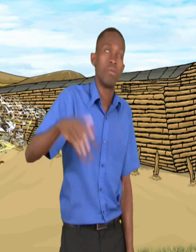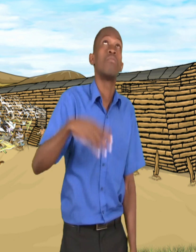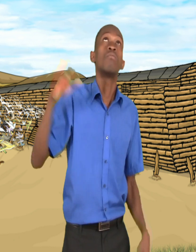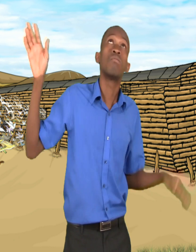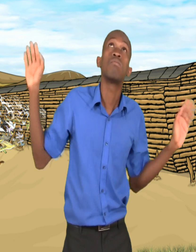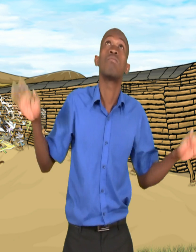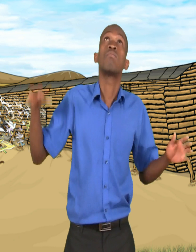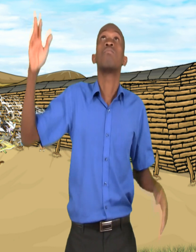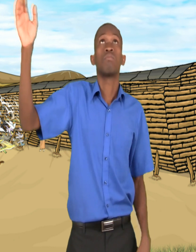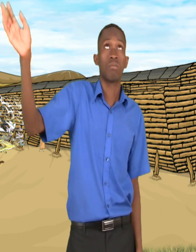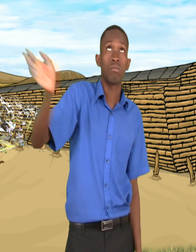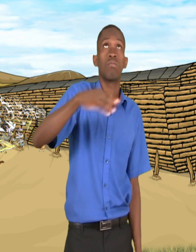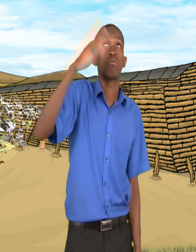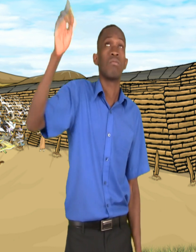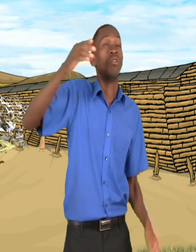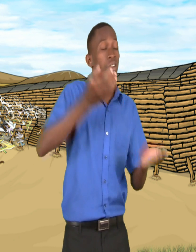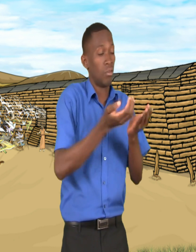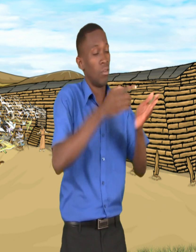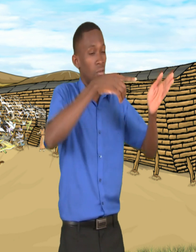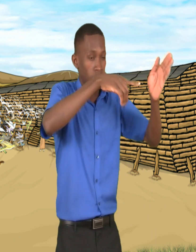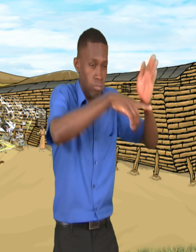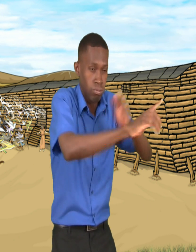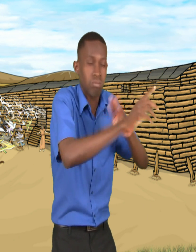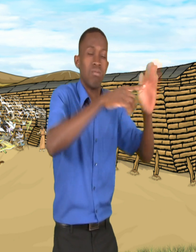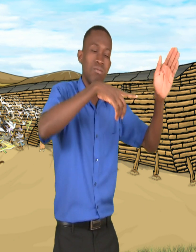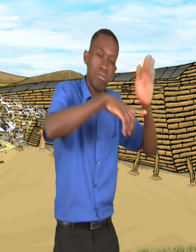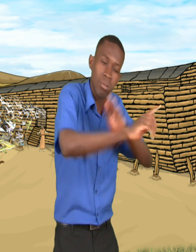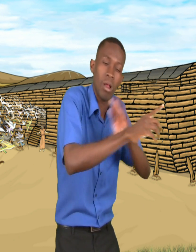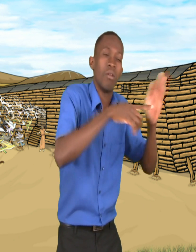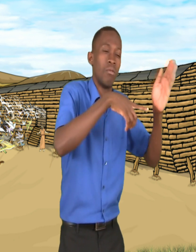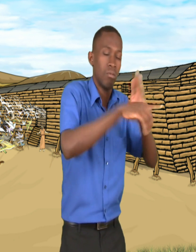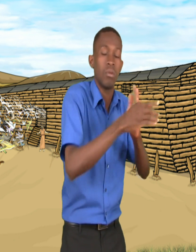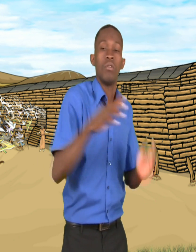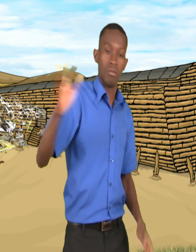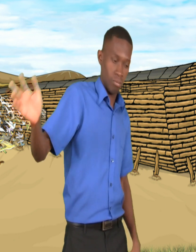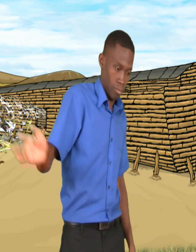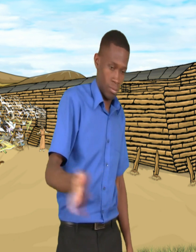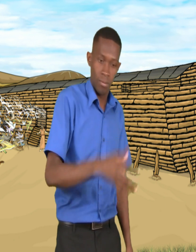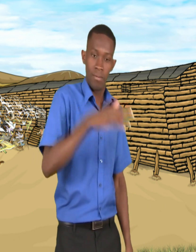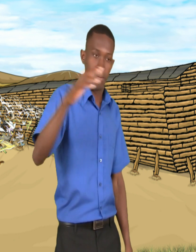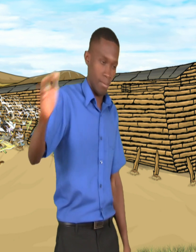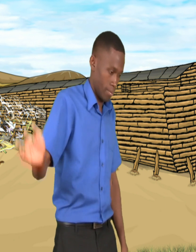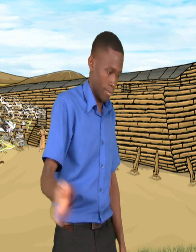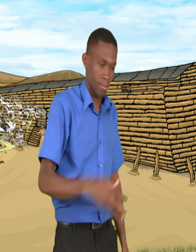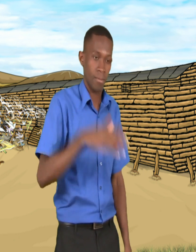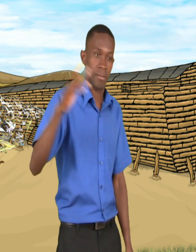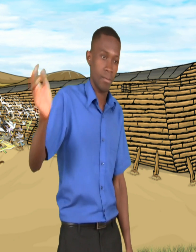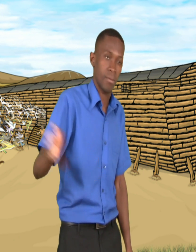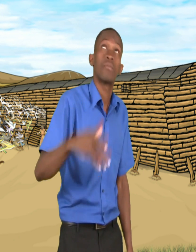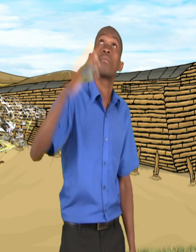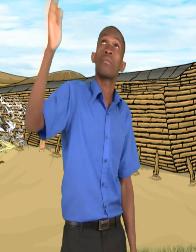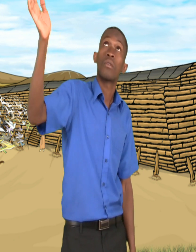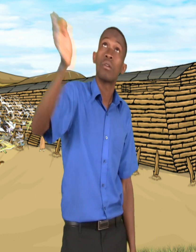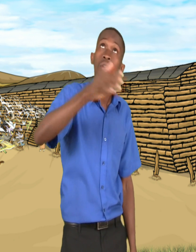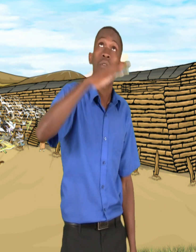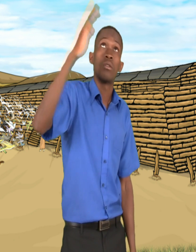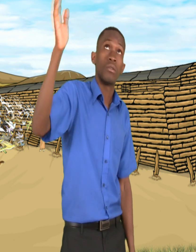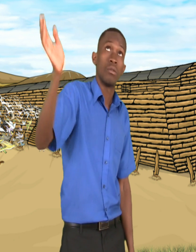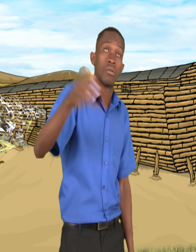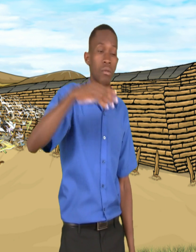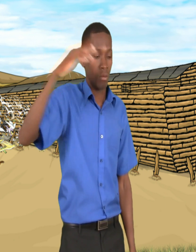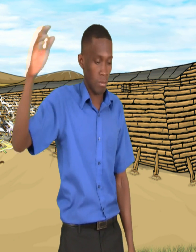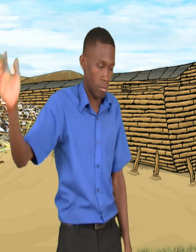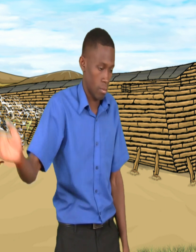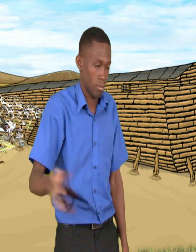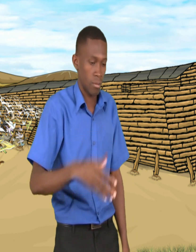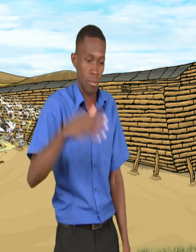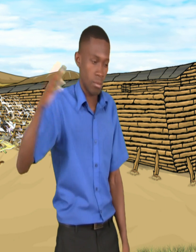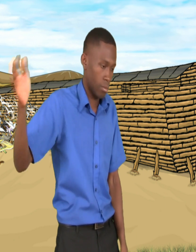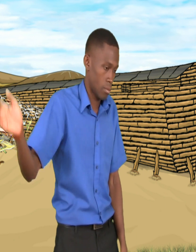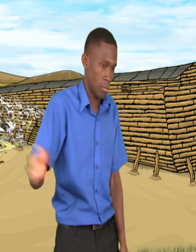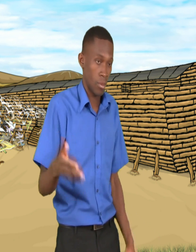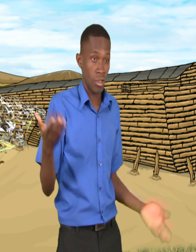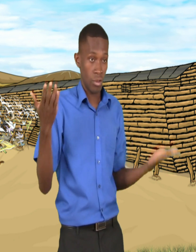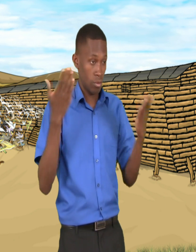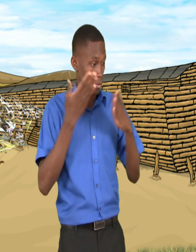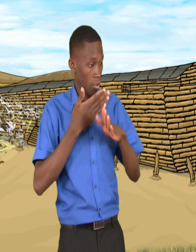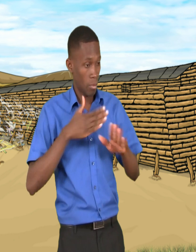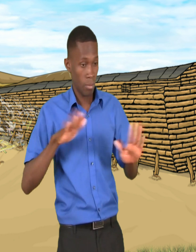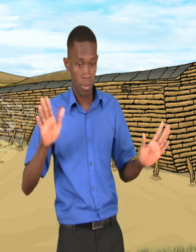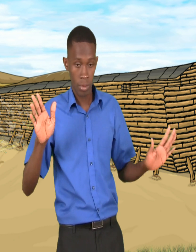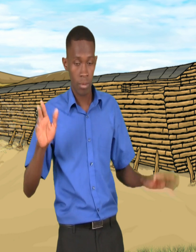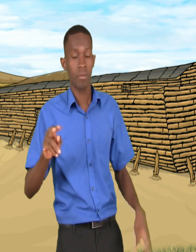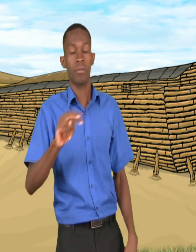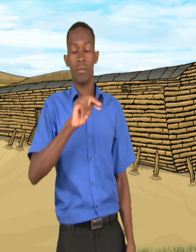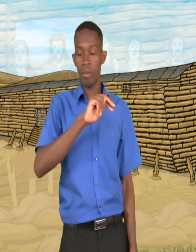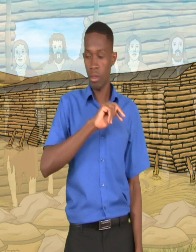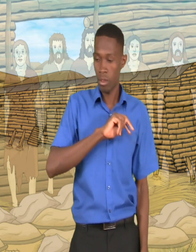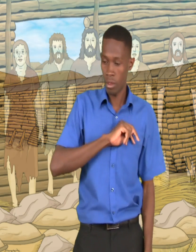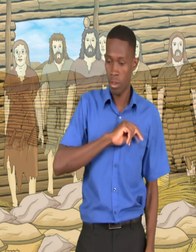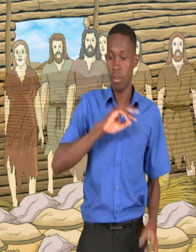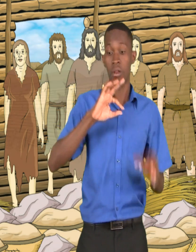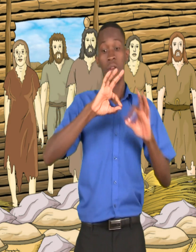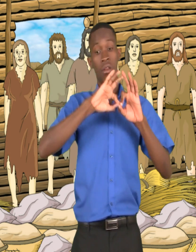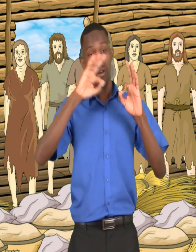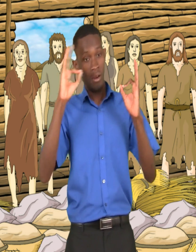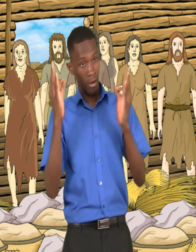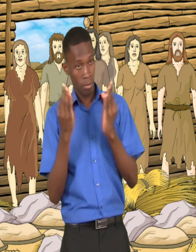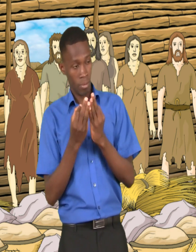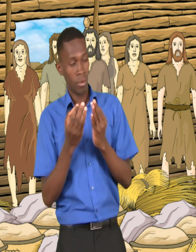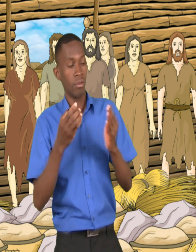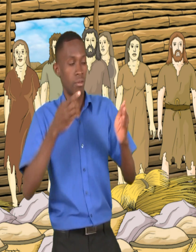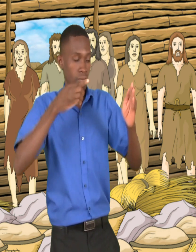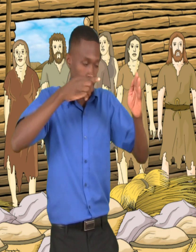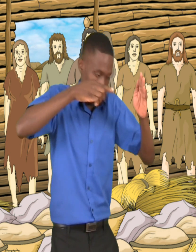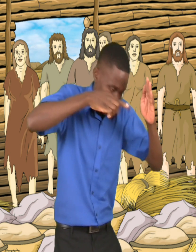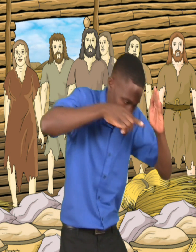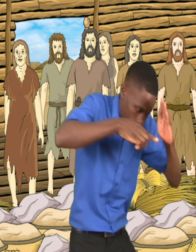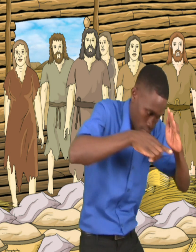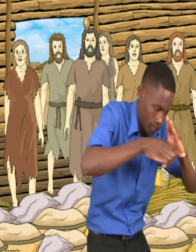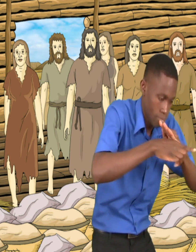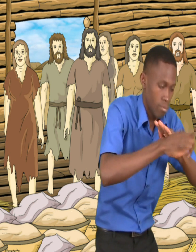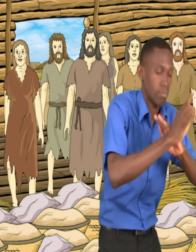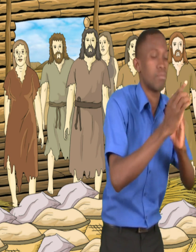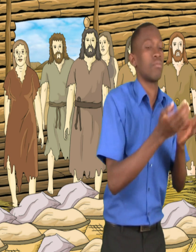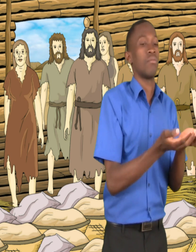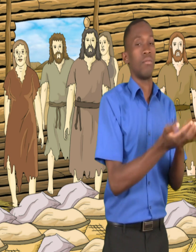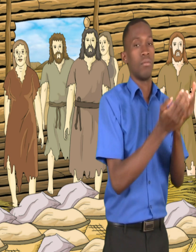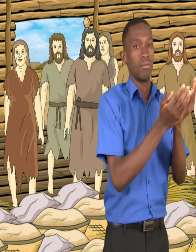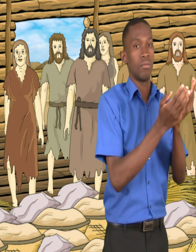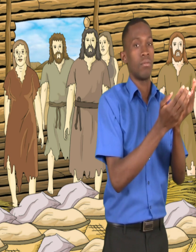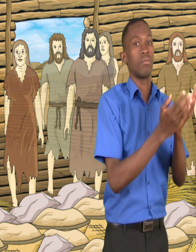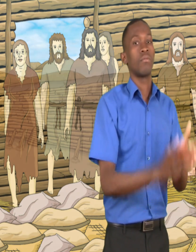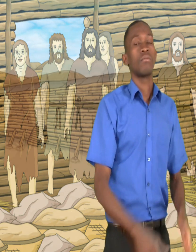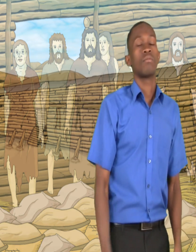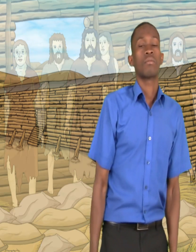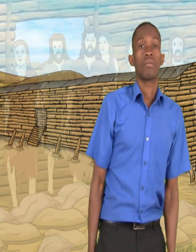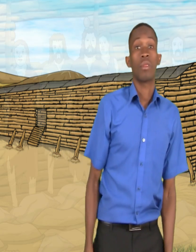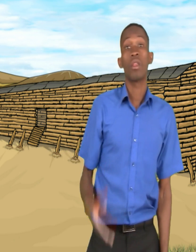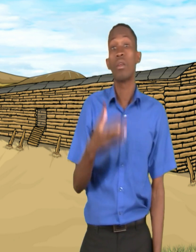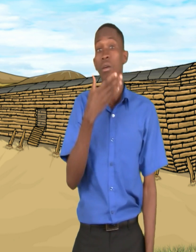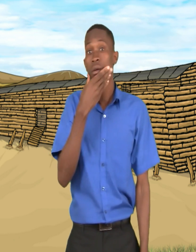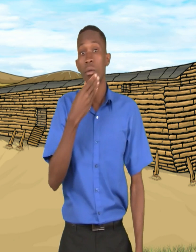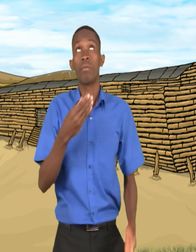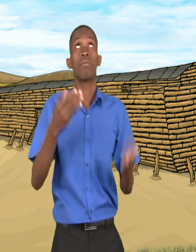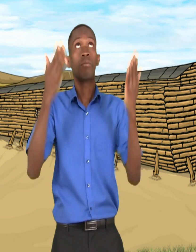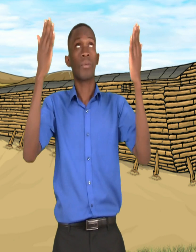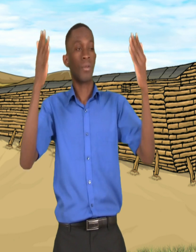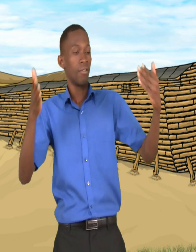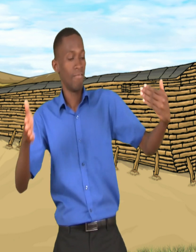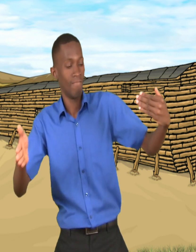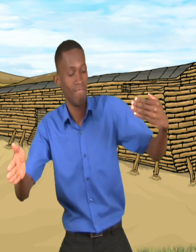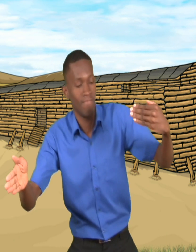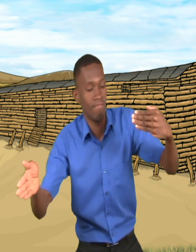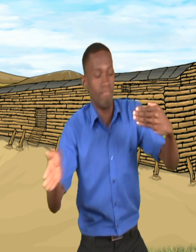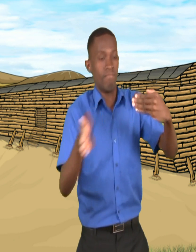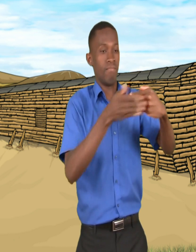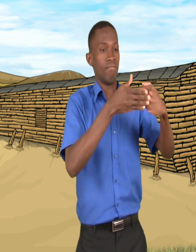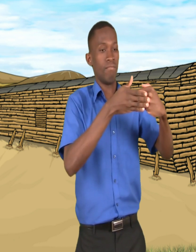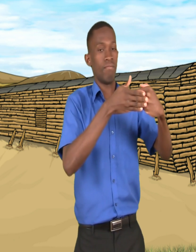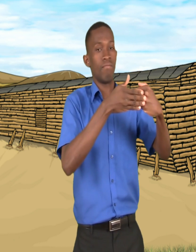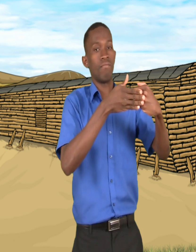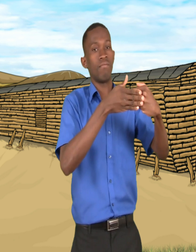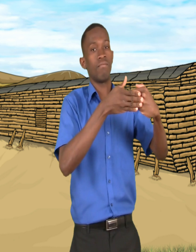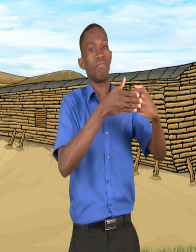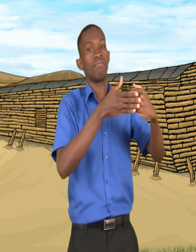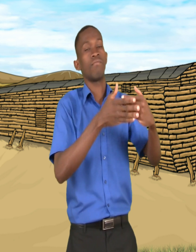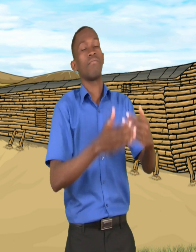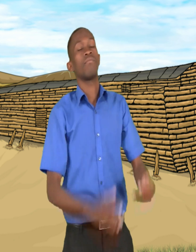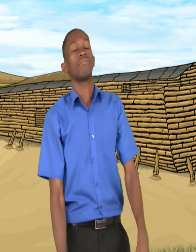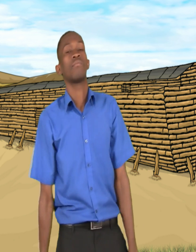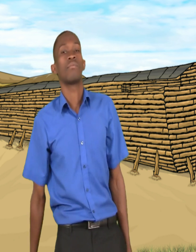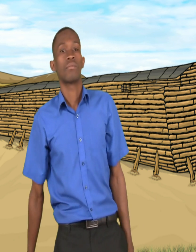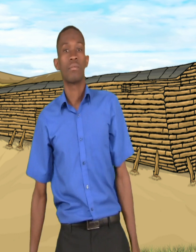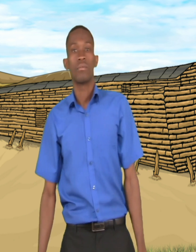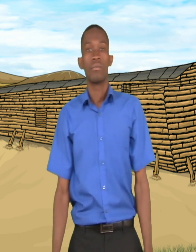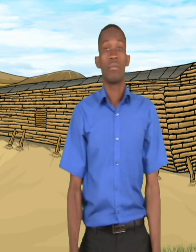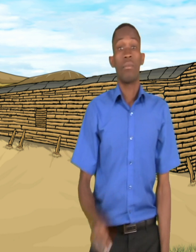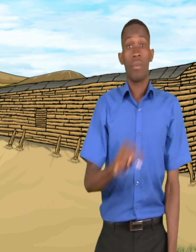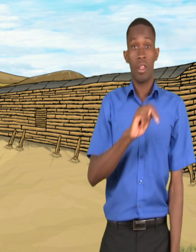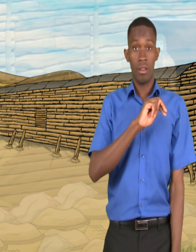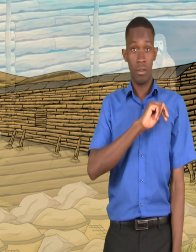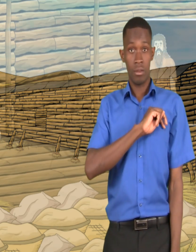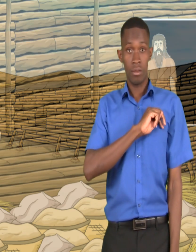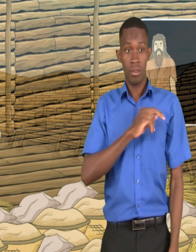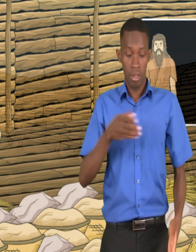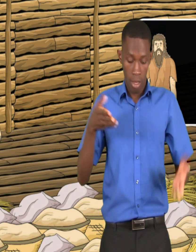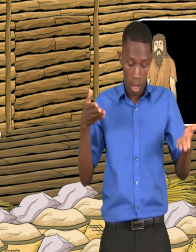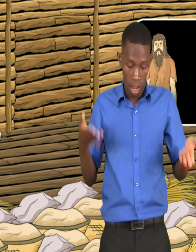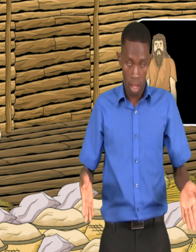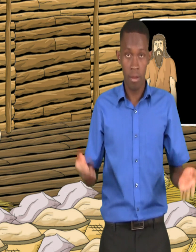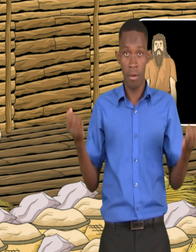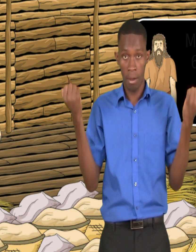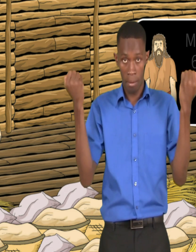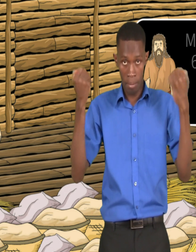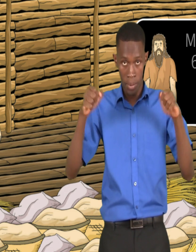And Noah did all that the LORD had commanded him.